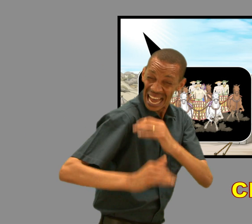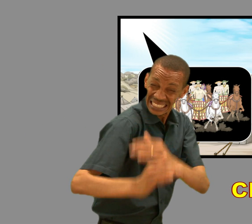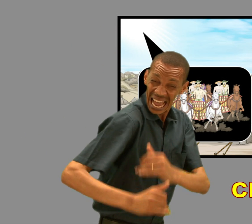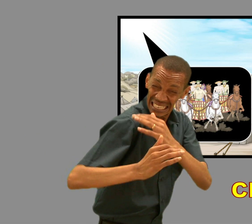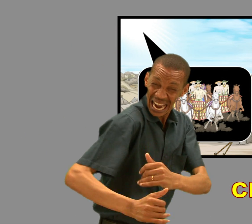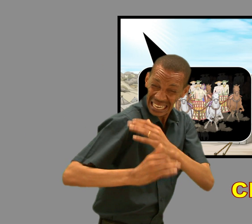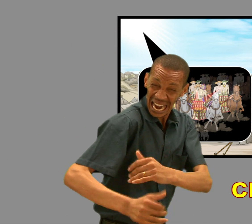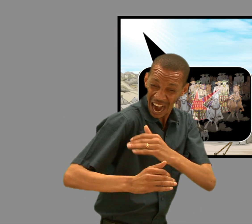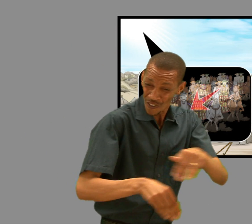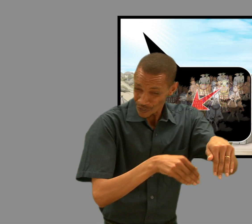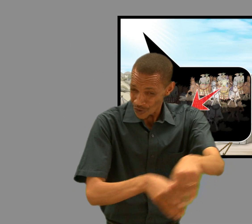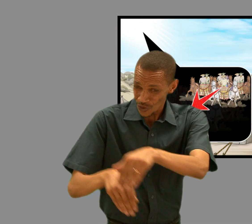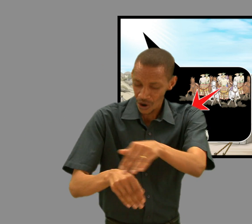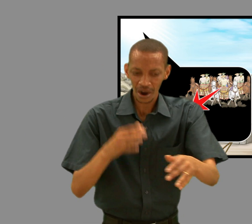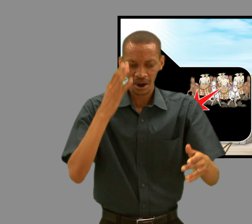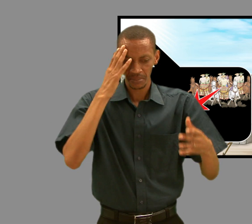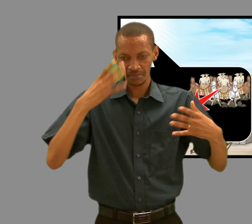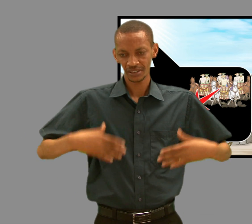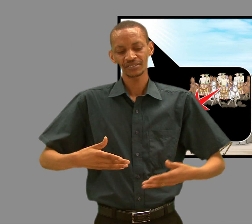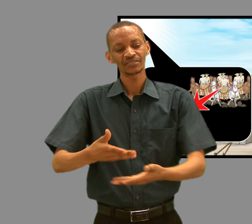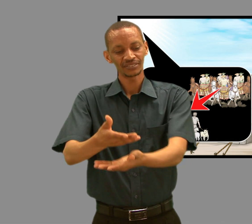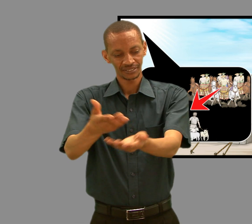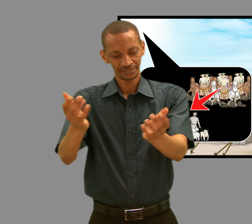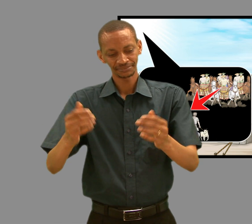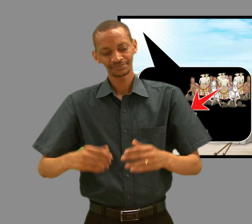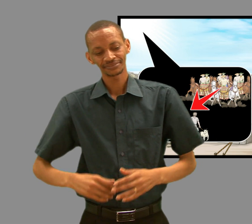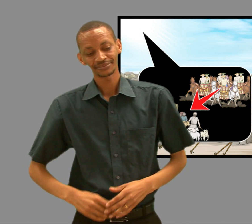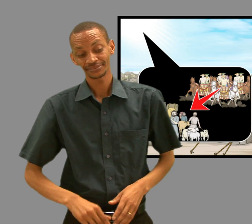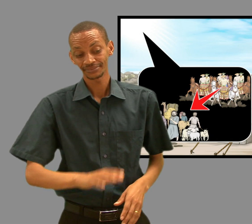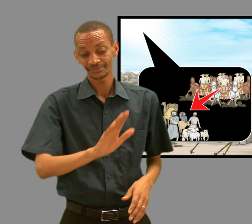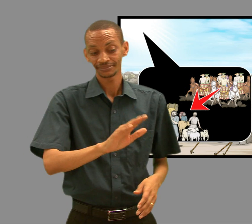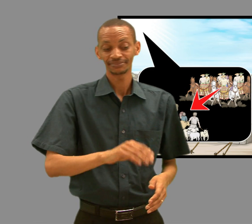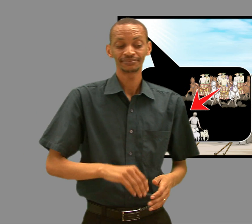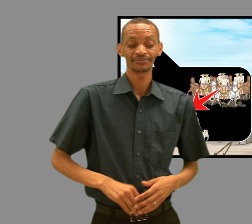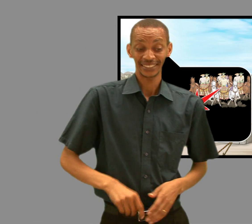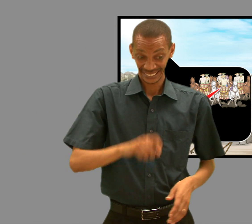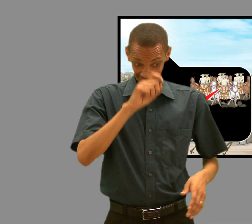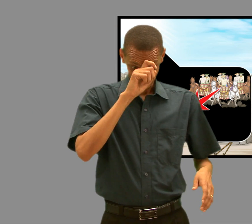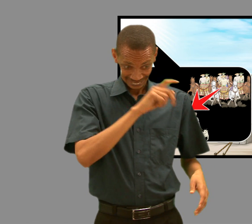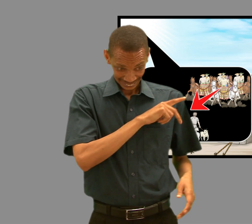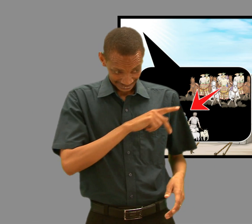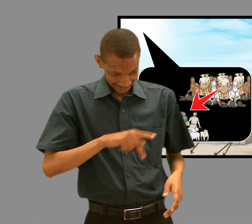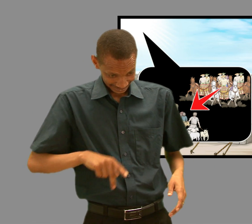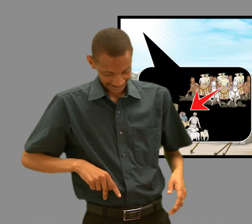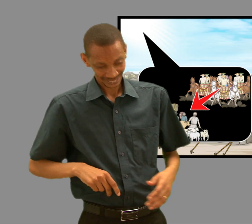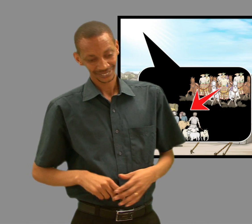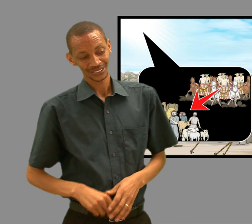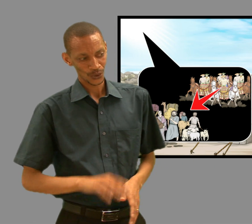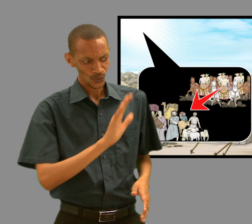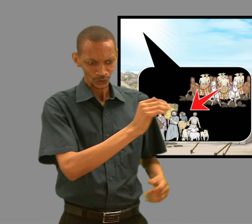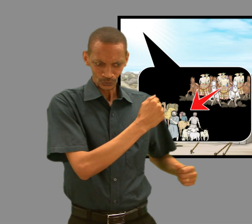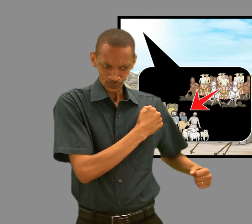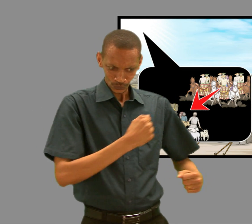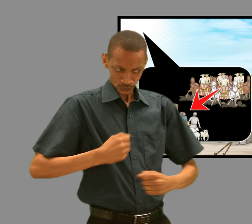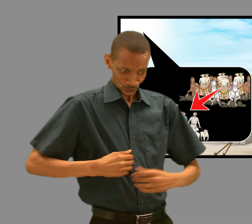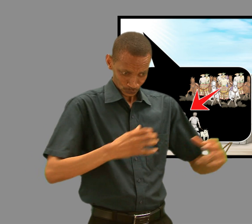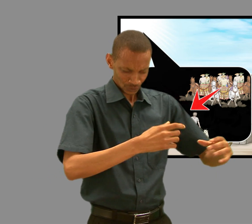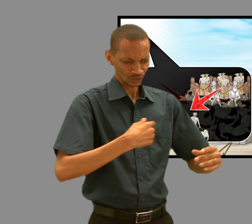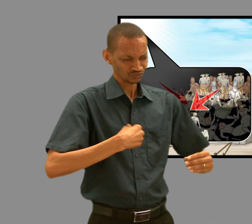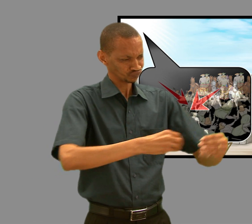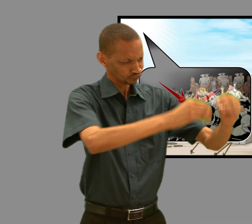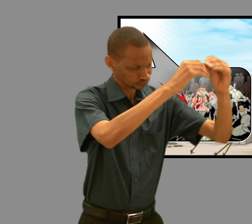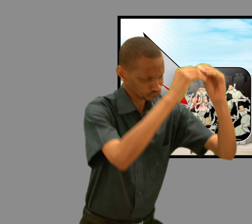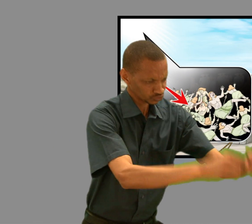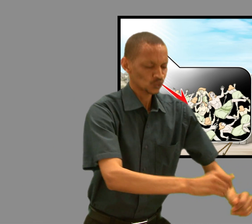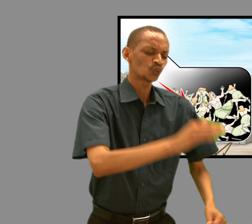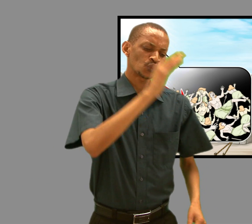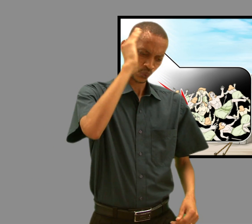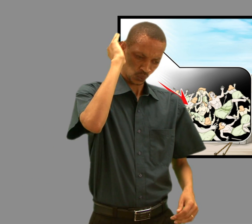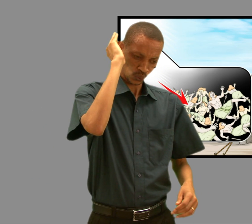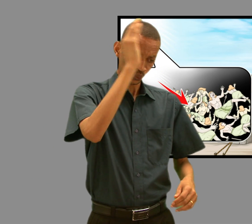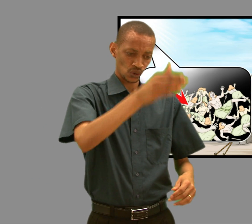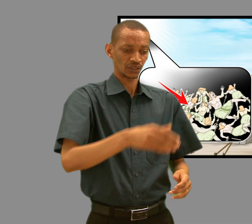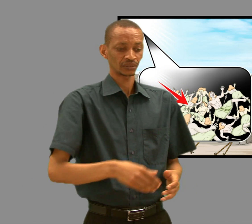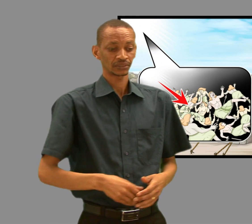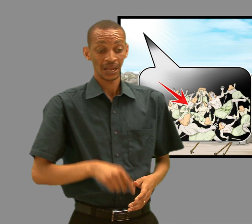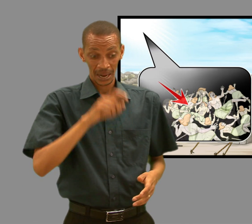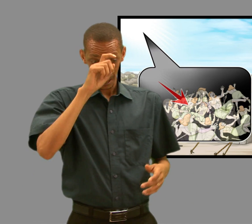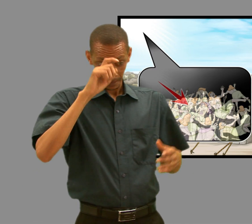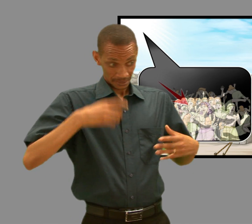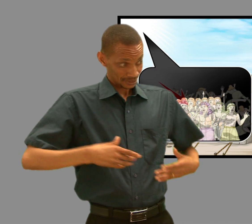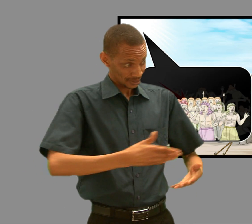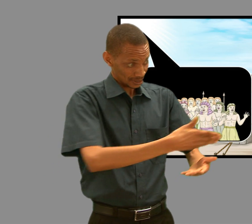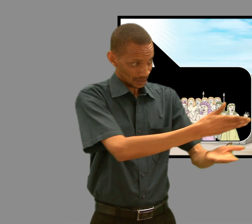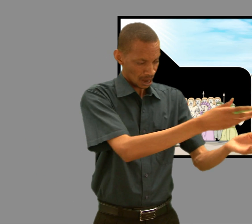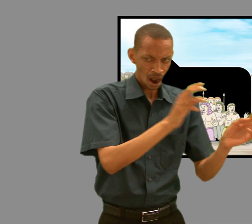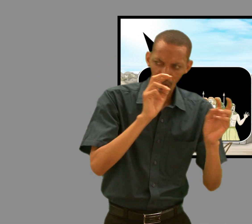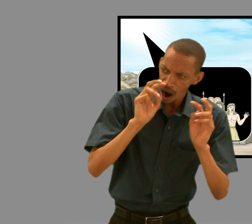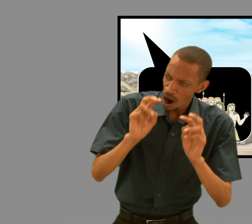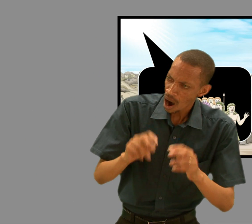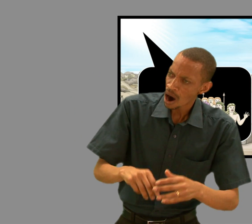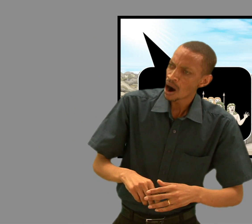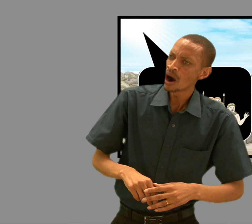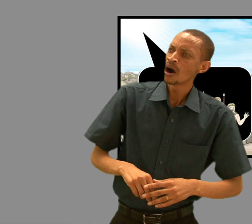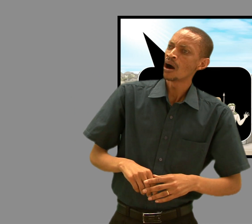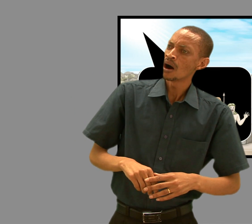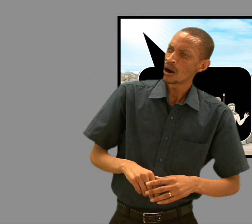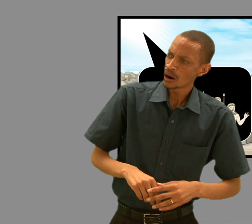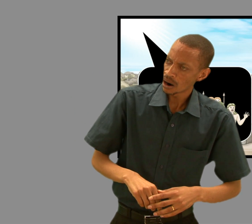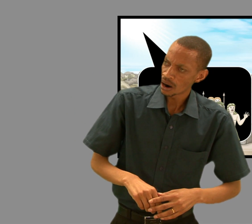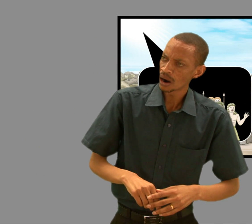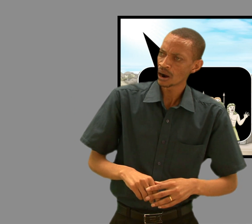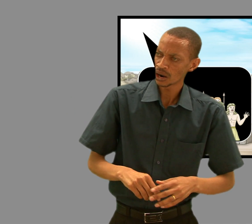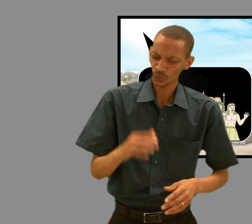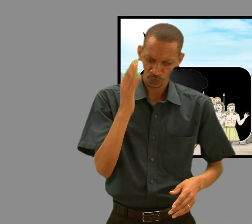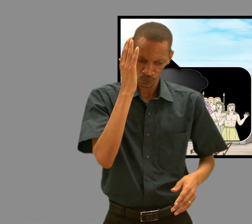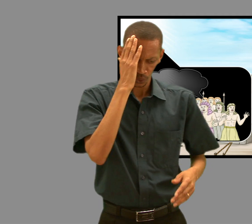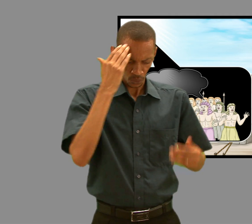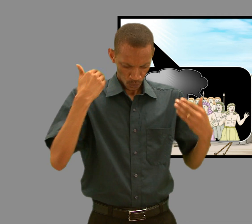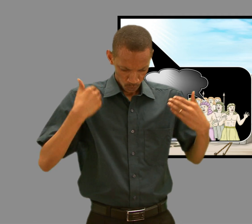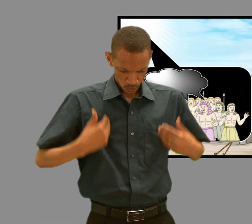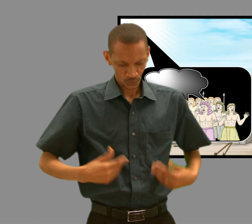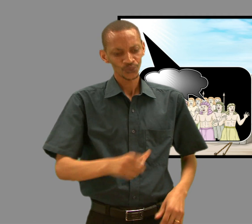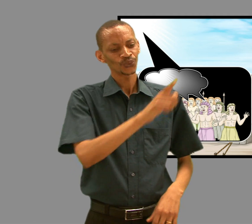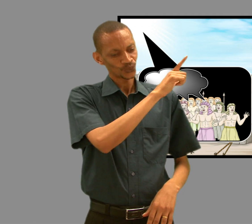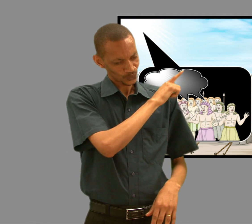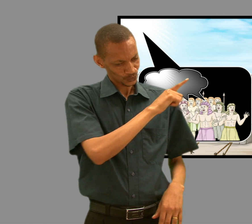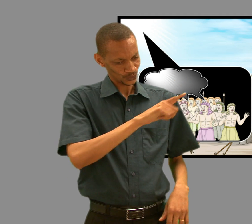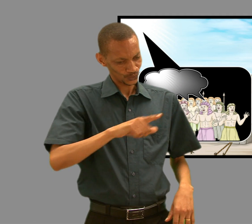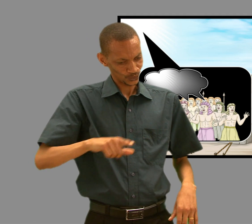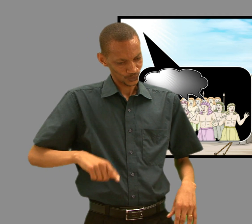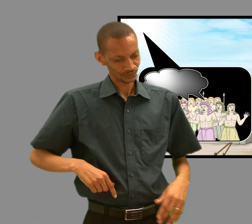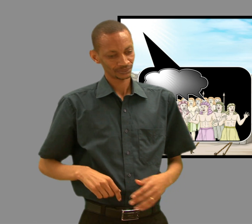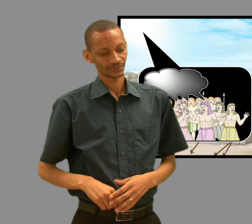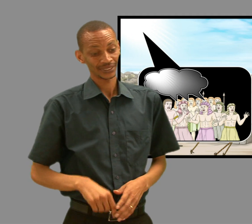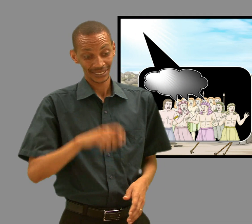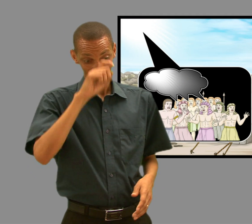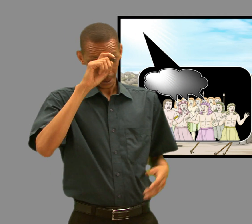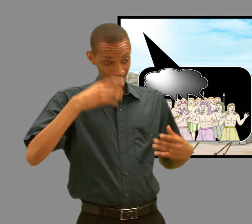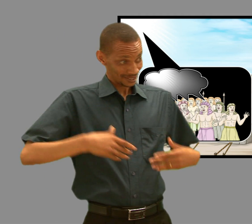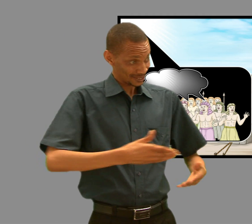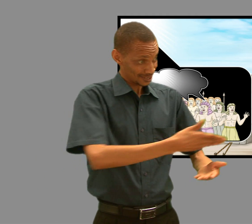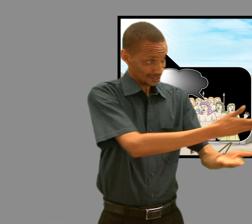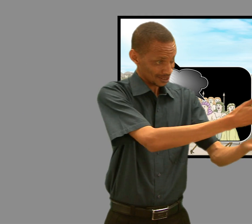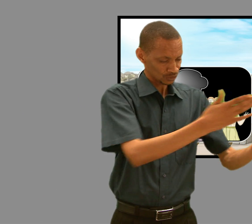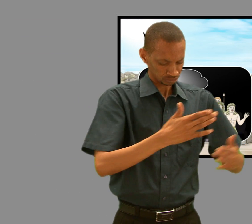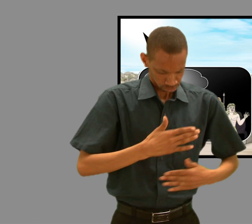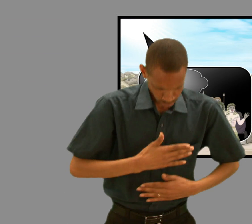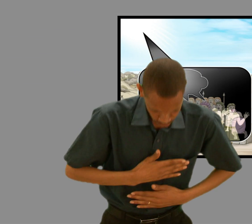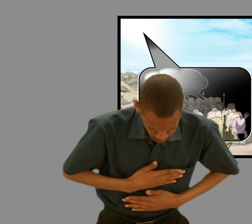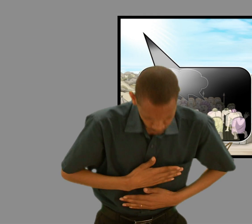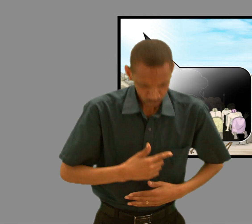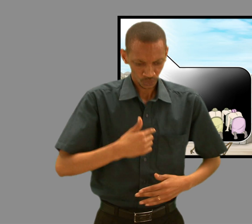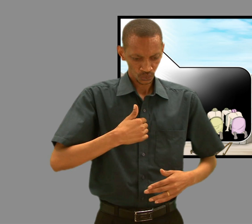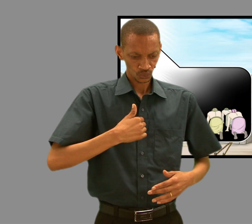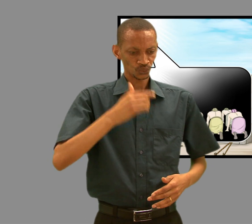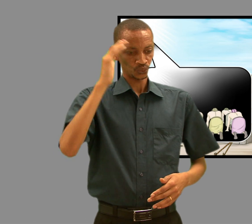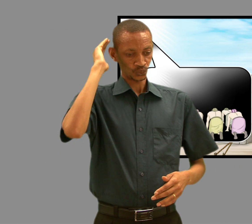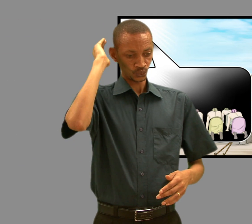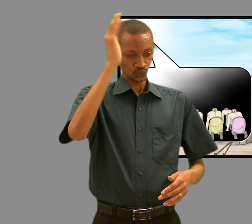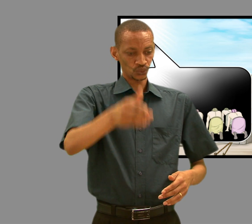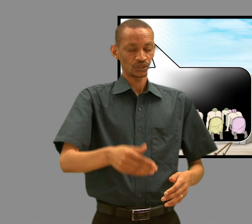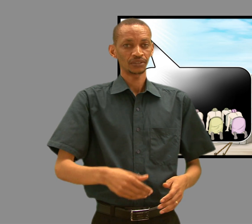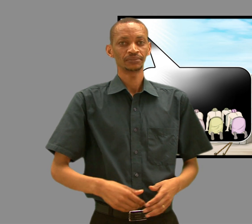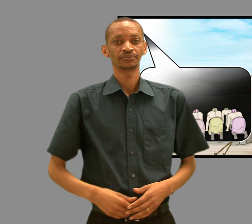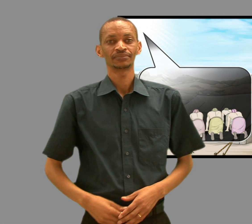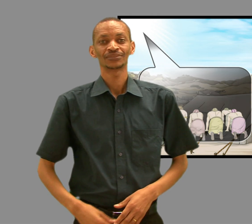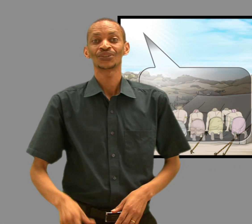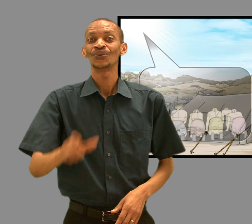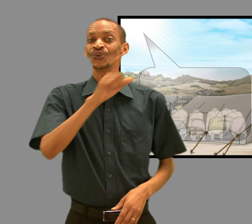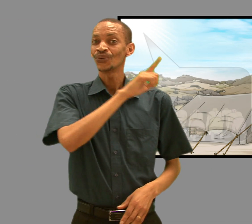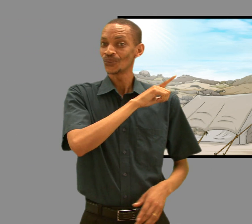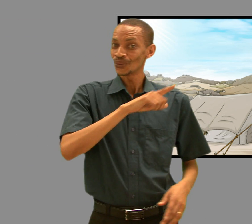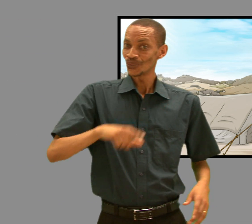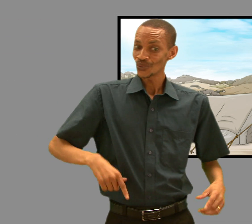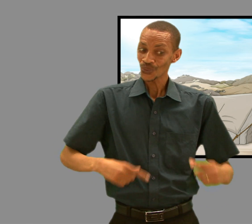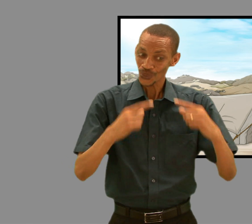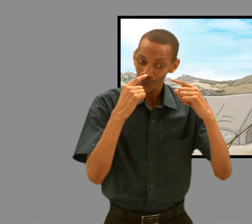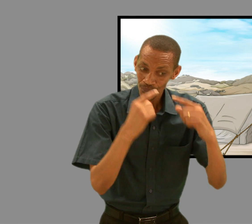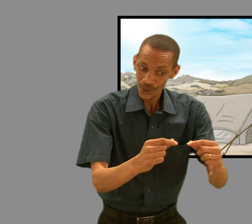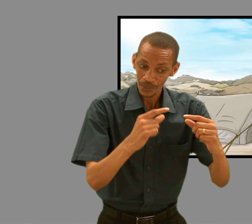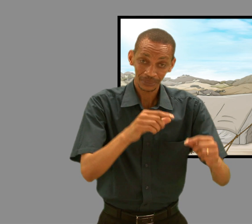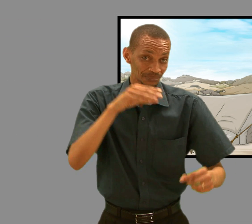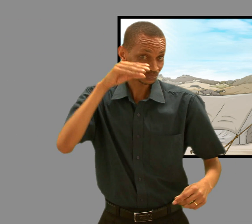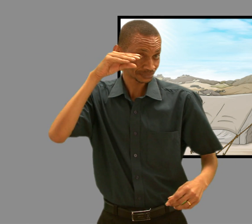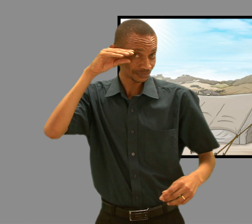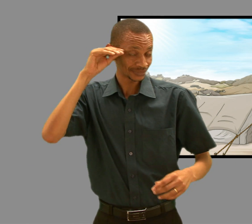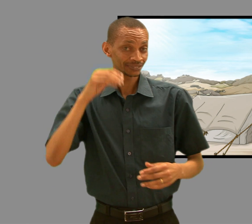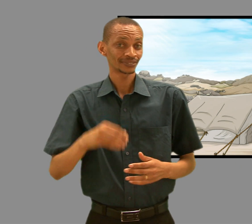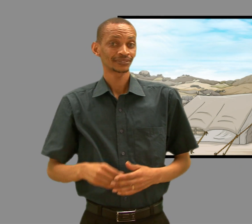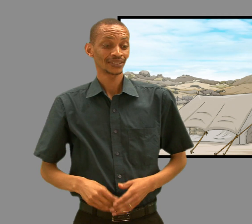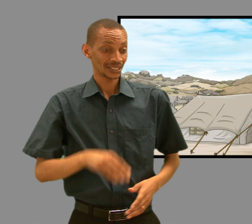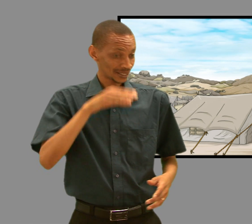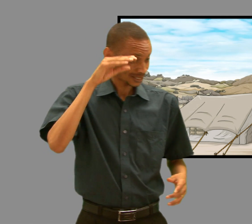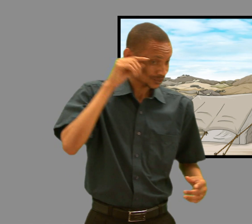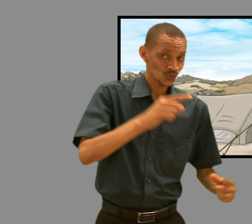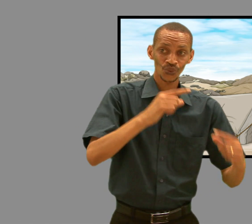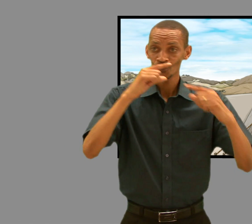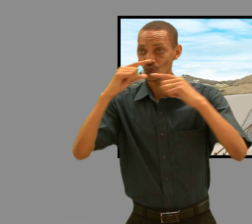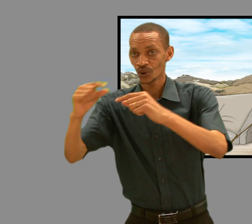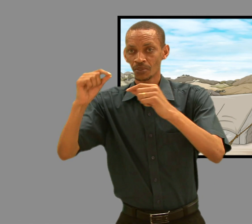But I will gain honor by means of Pharaoh and all his army, and the Egyptians will know that I am the LORD.”